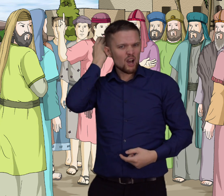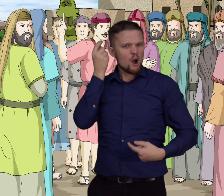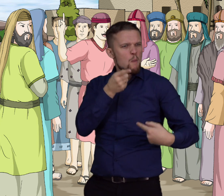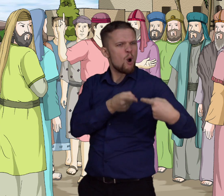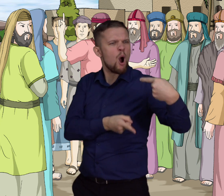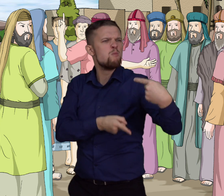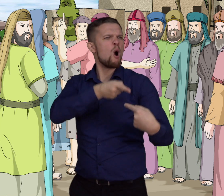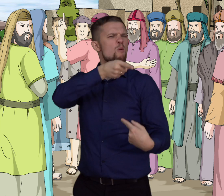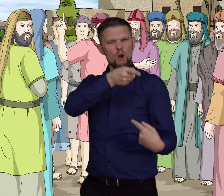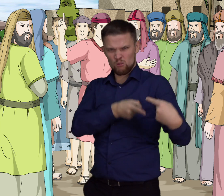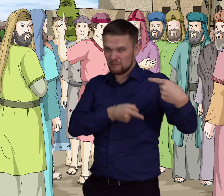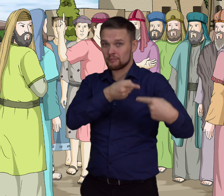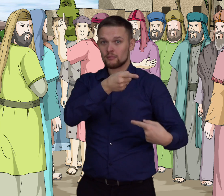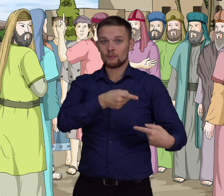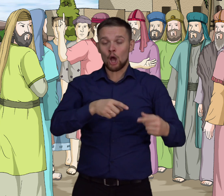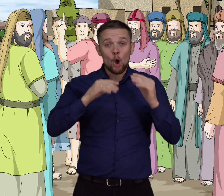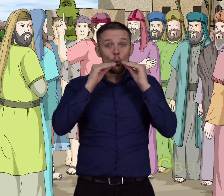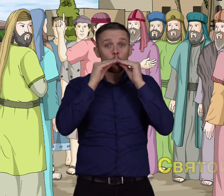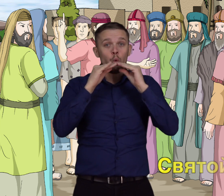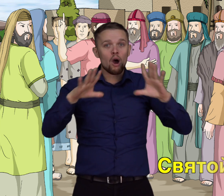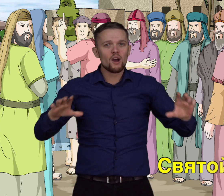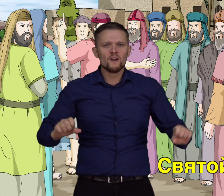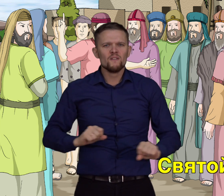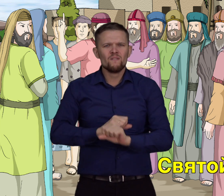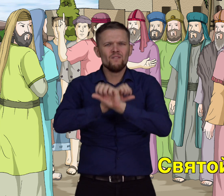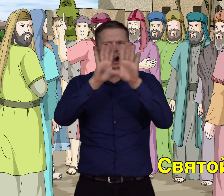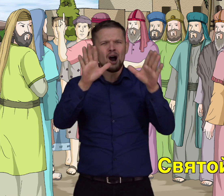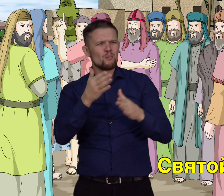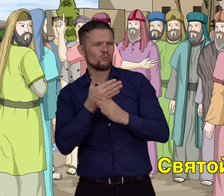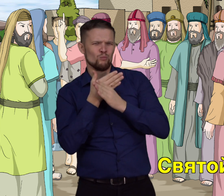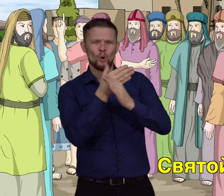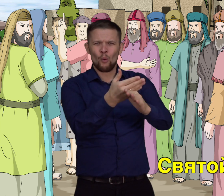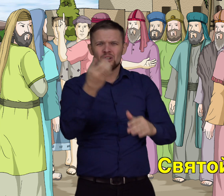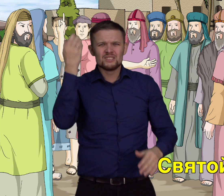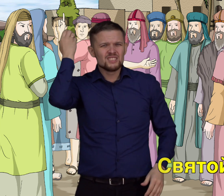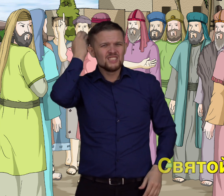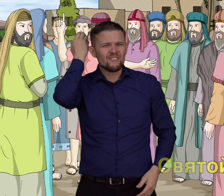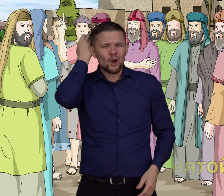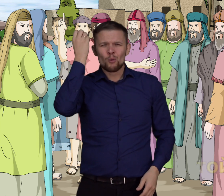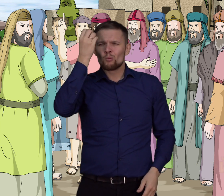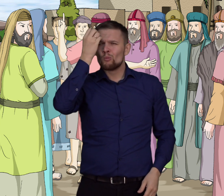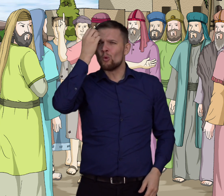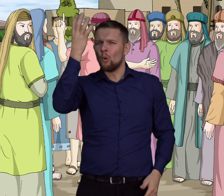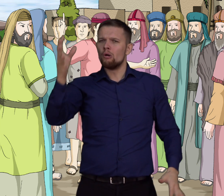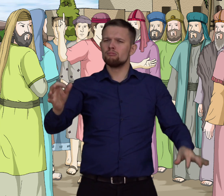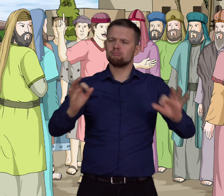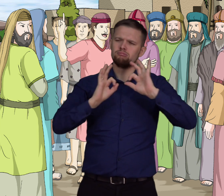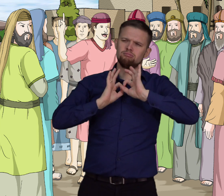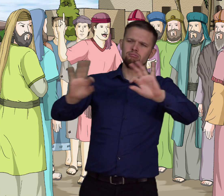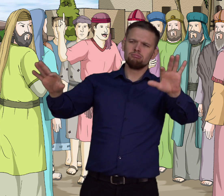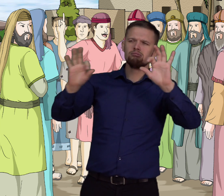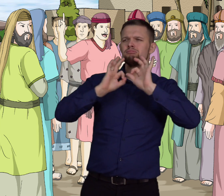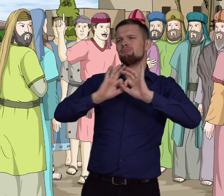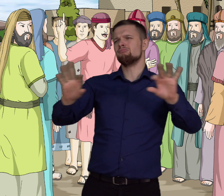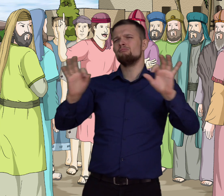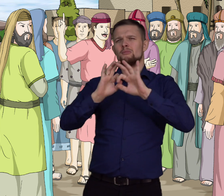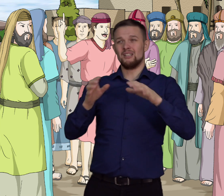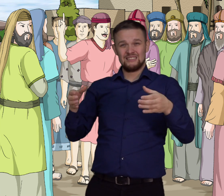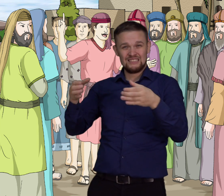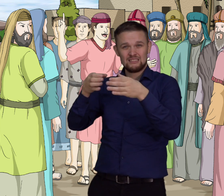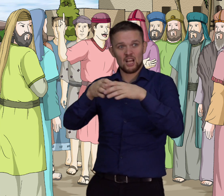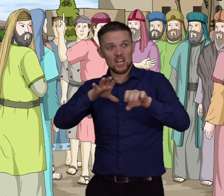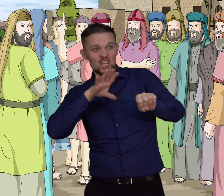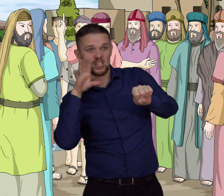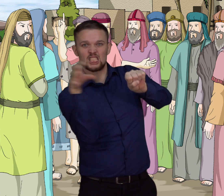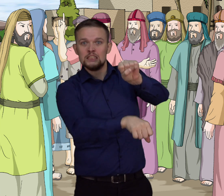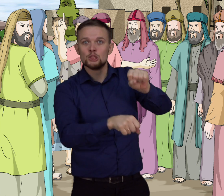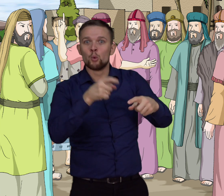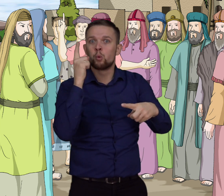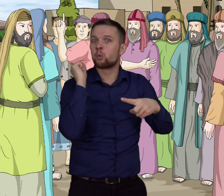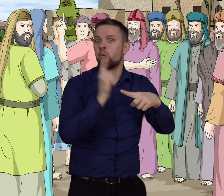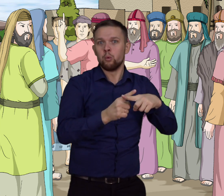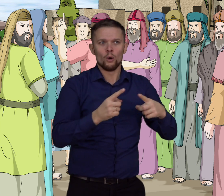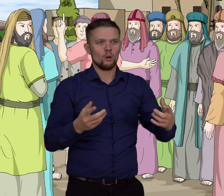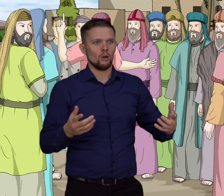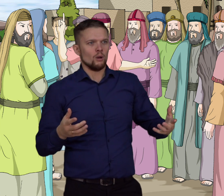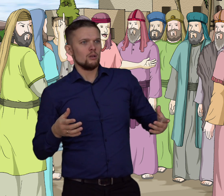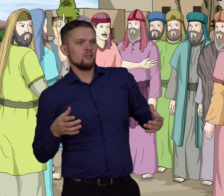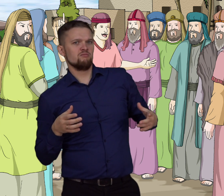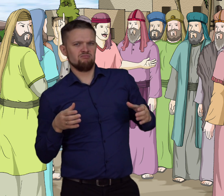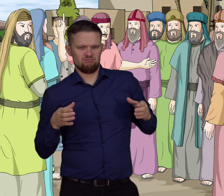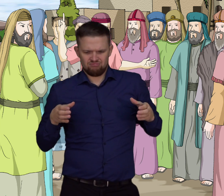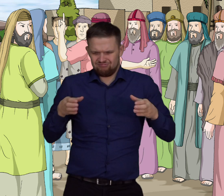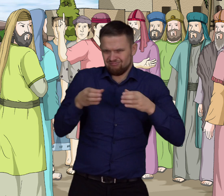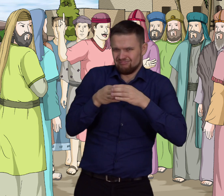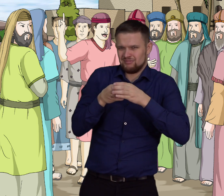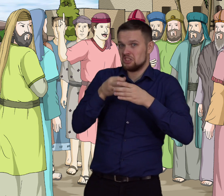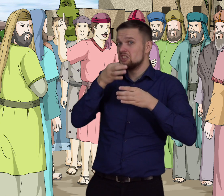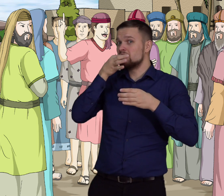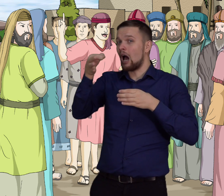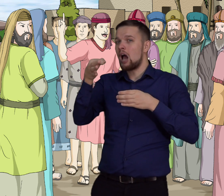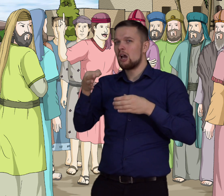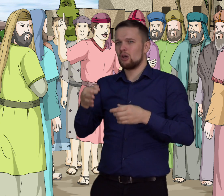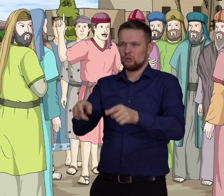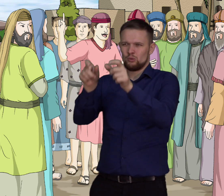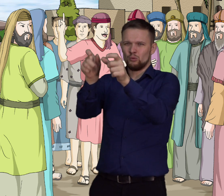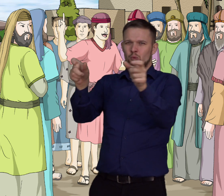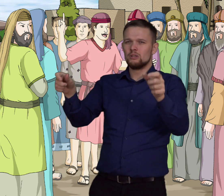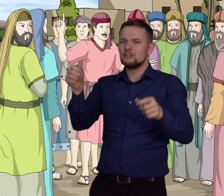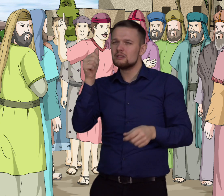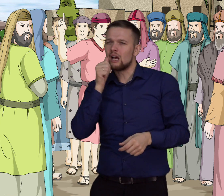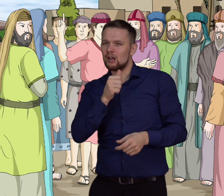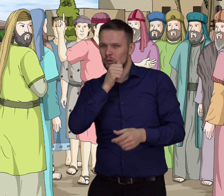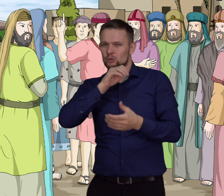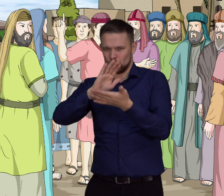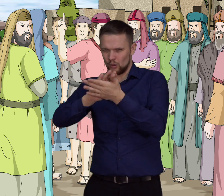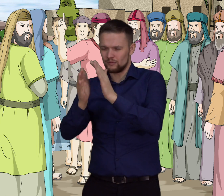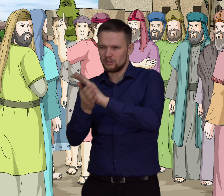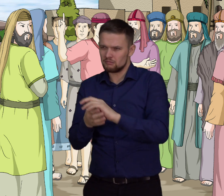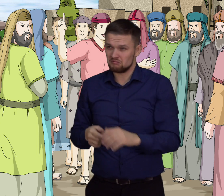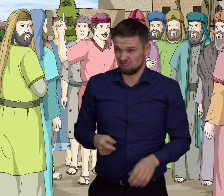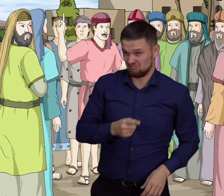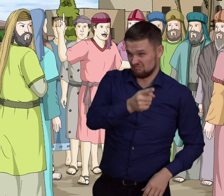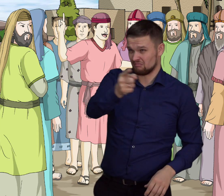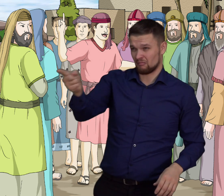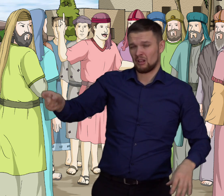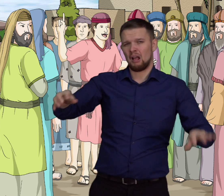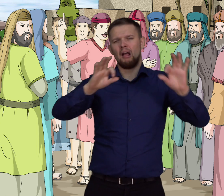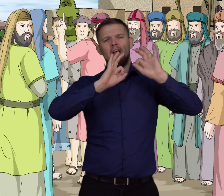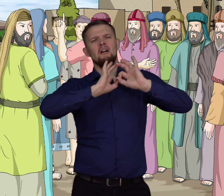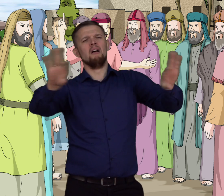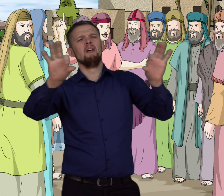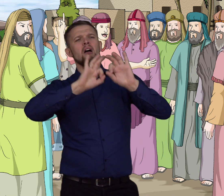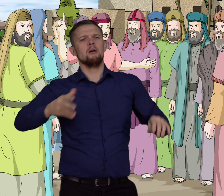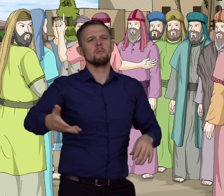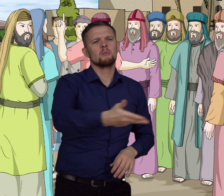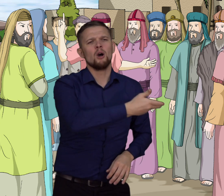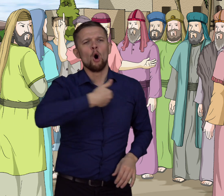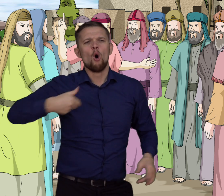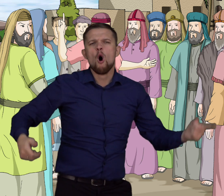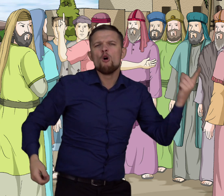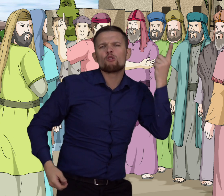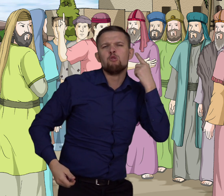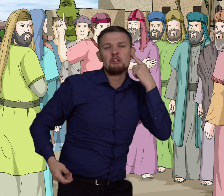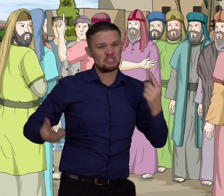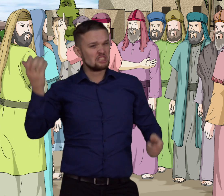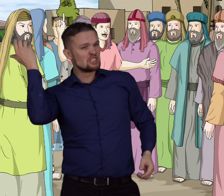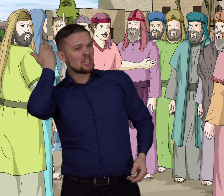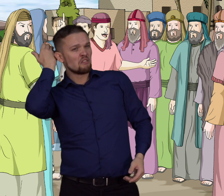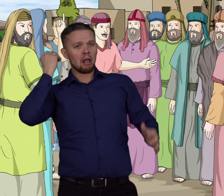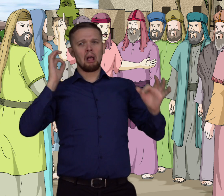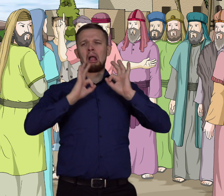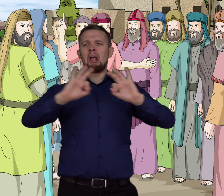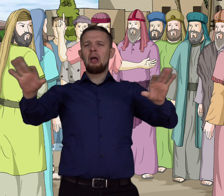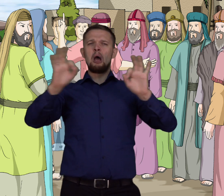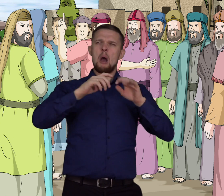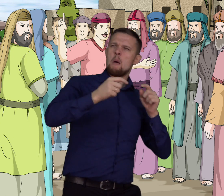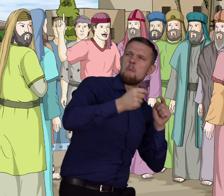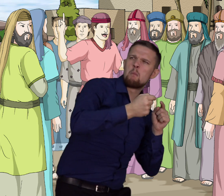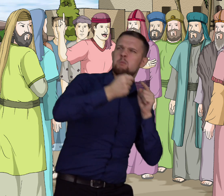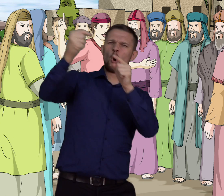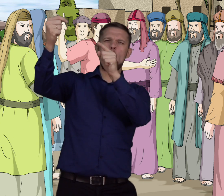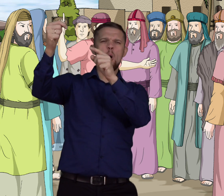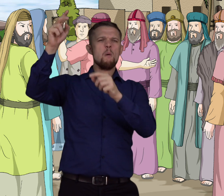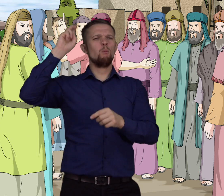They began to argue with Stephen, but they could not stand up to his wisdom or the Spirit by whom he spoke.